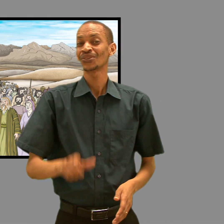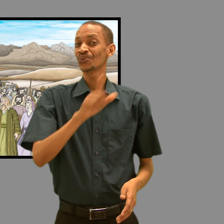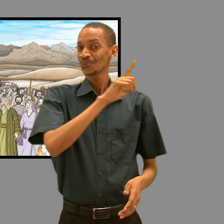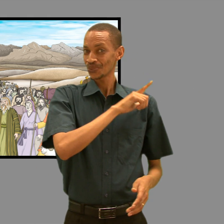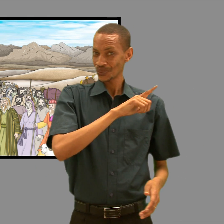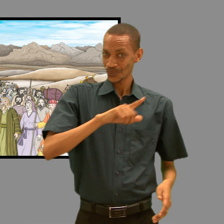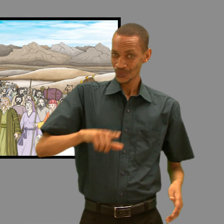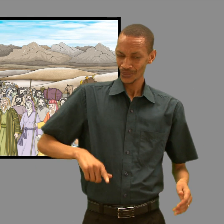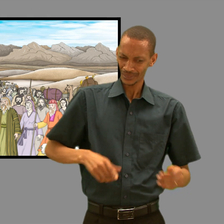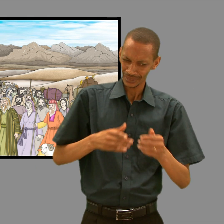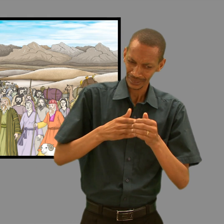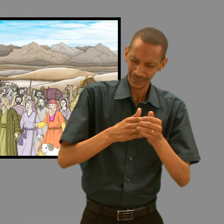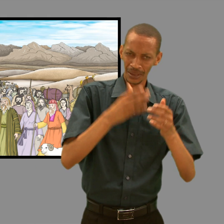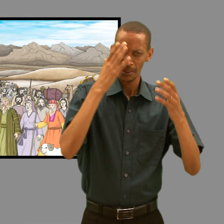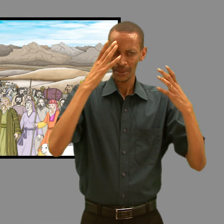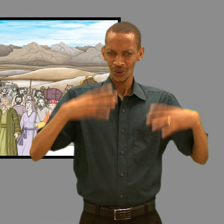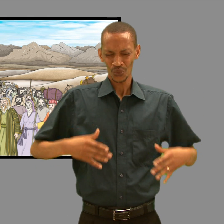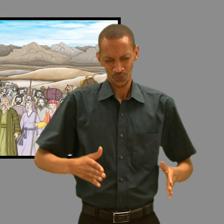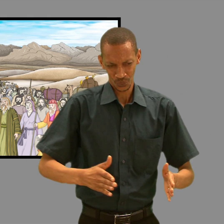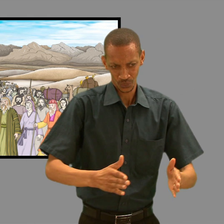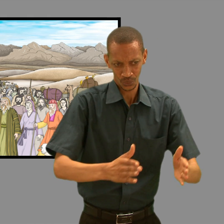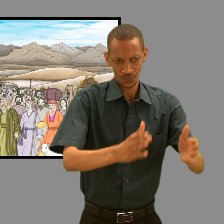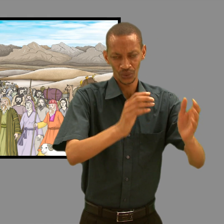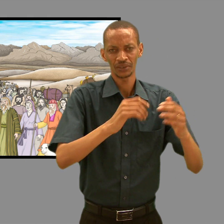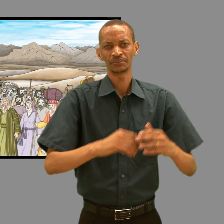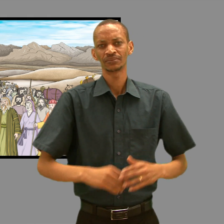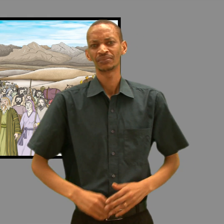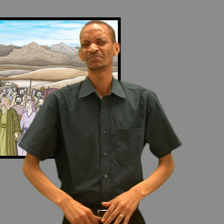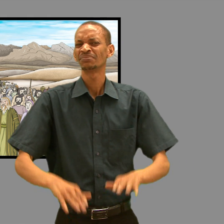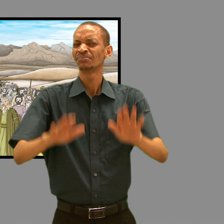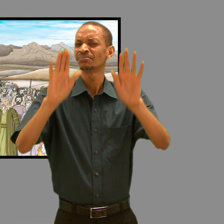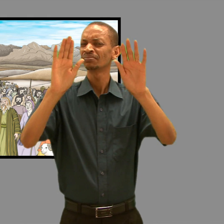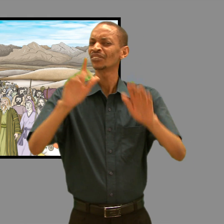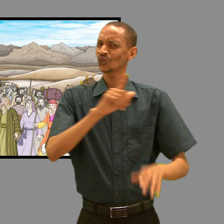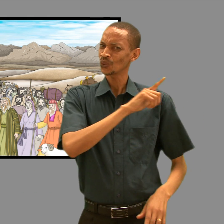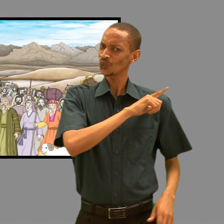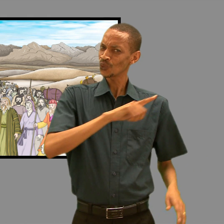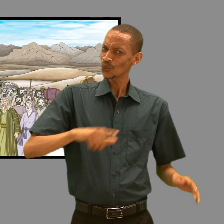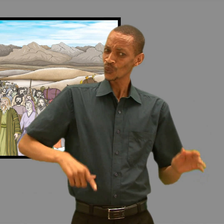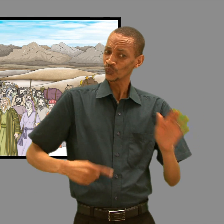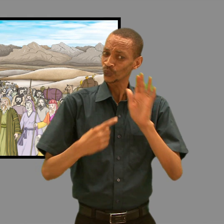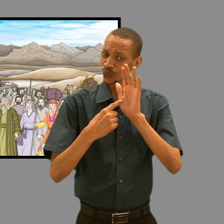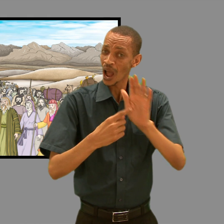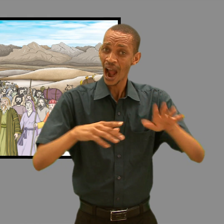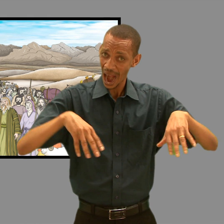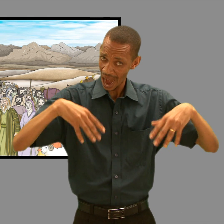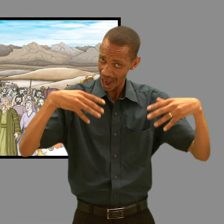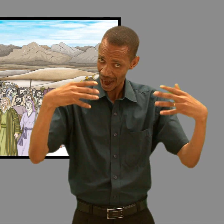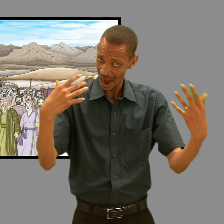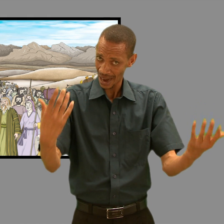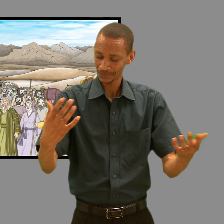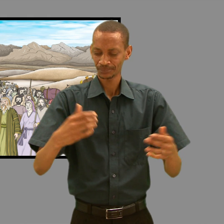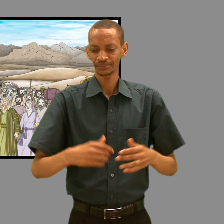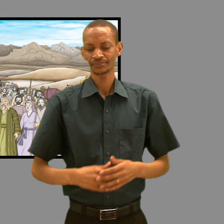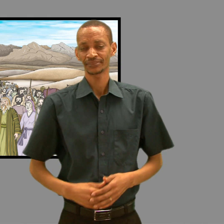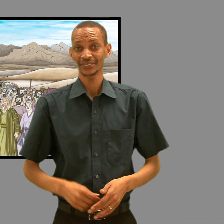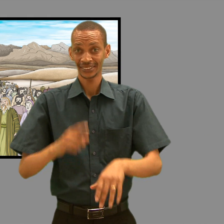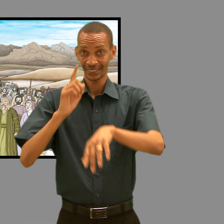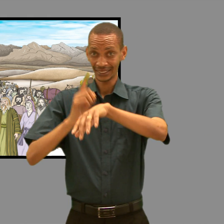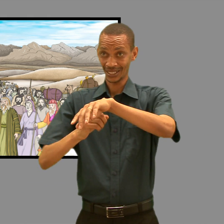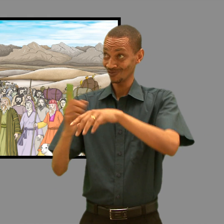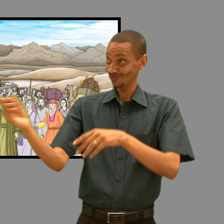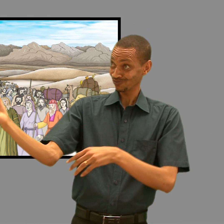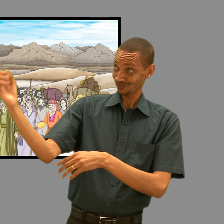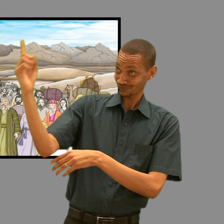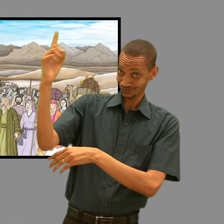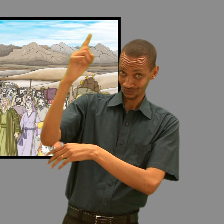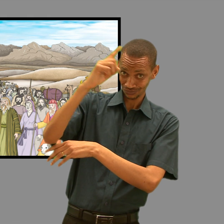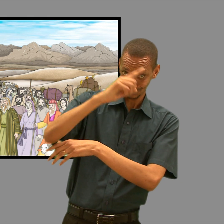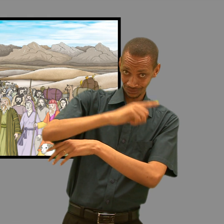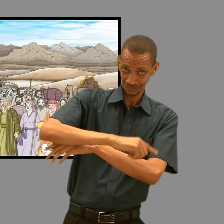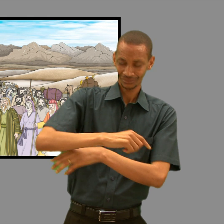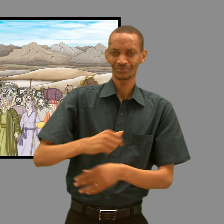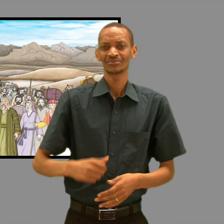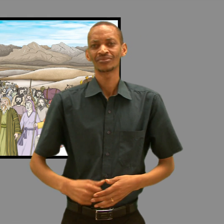They set out from Succoth and camped at Etham on the edge of the wilderness.